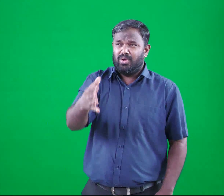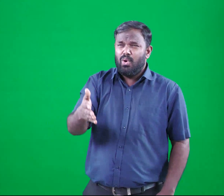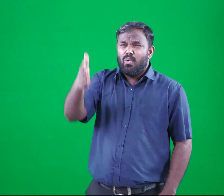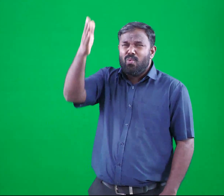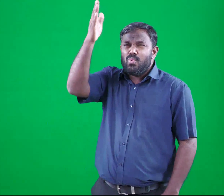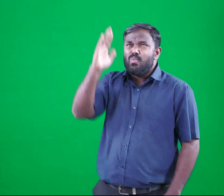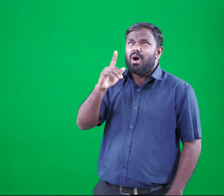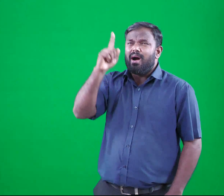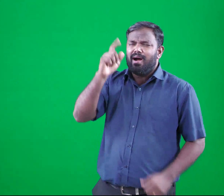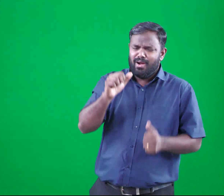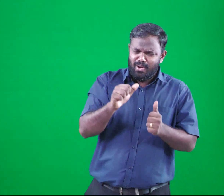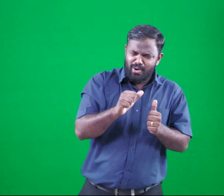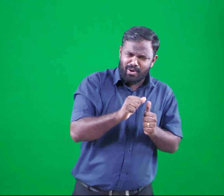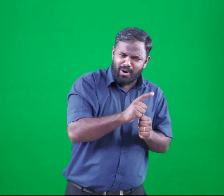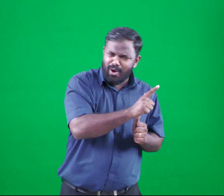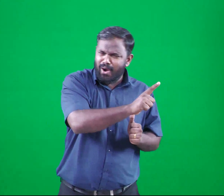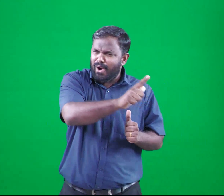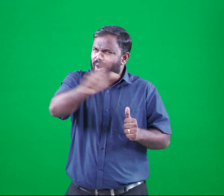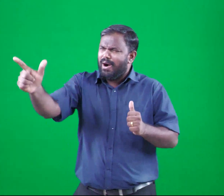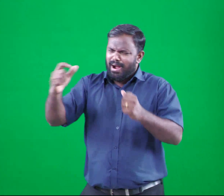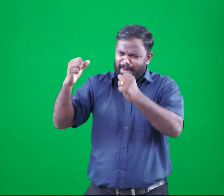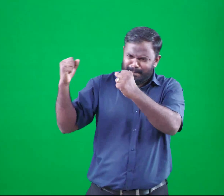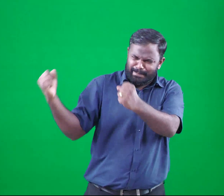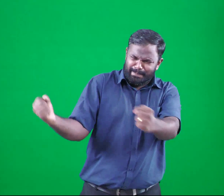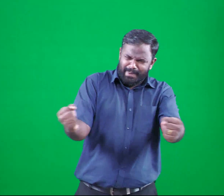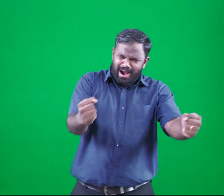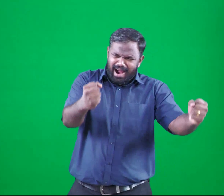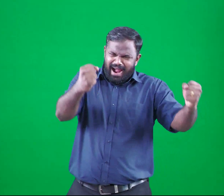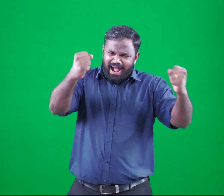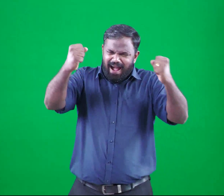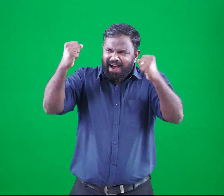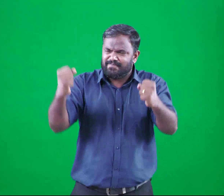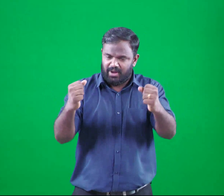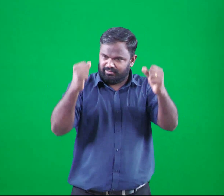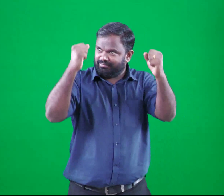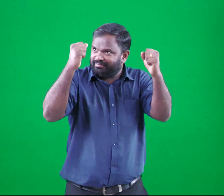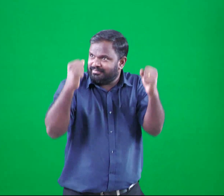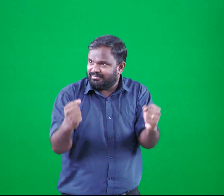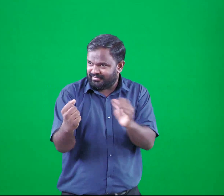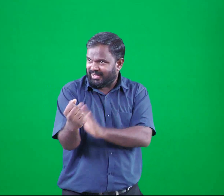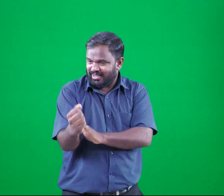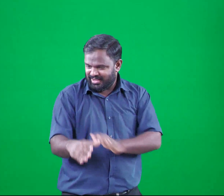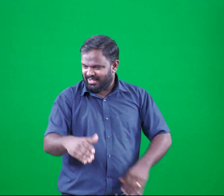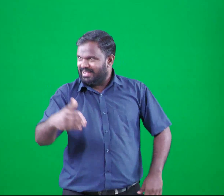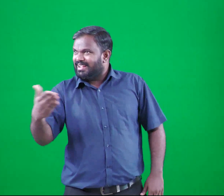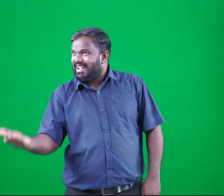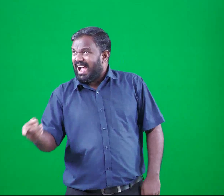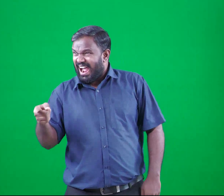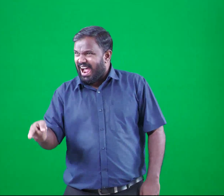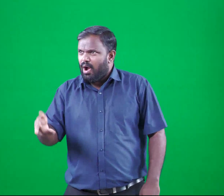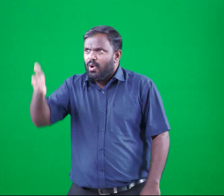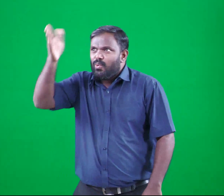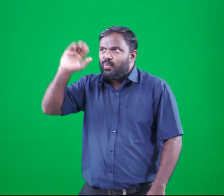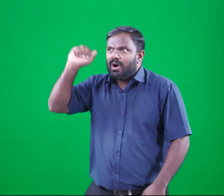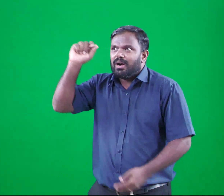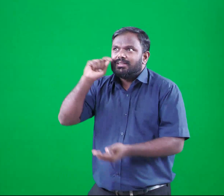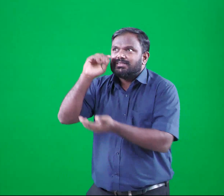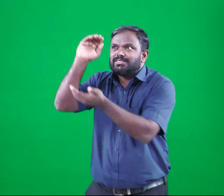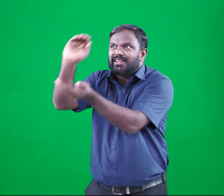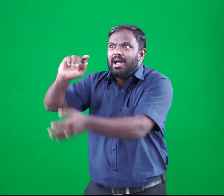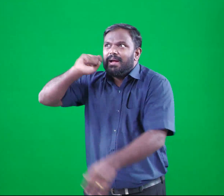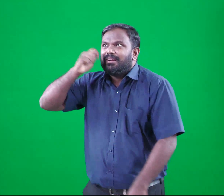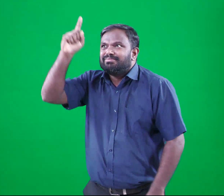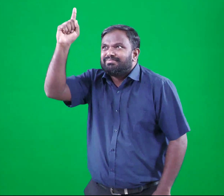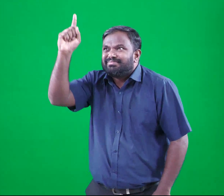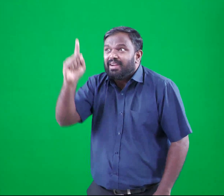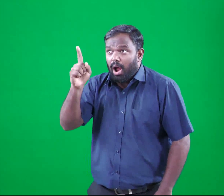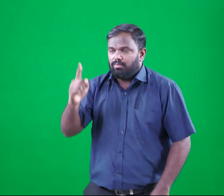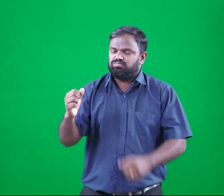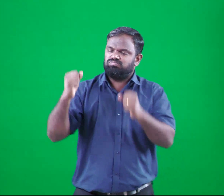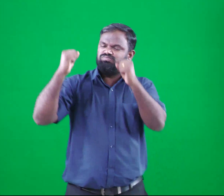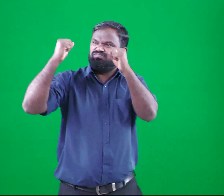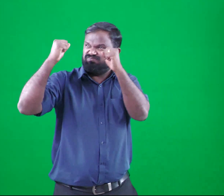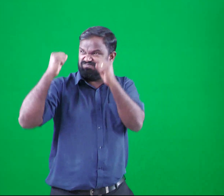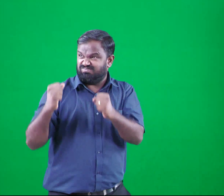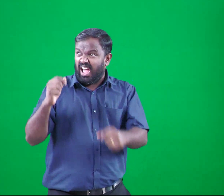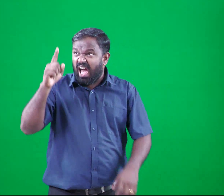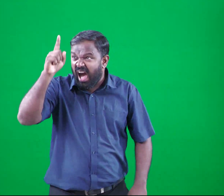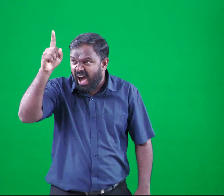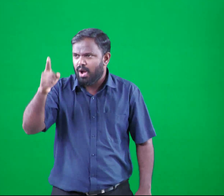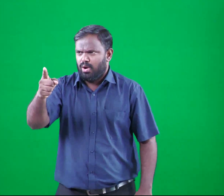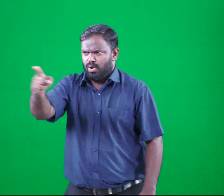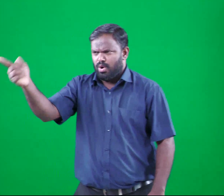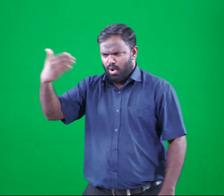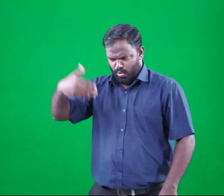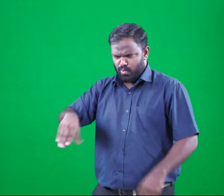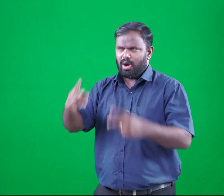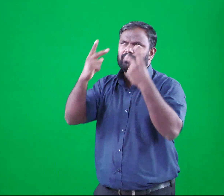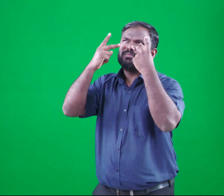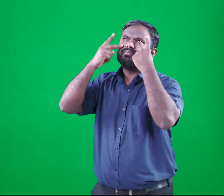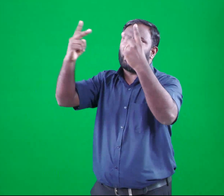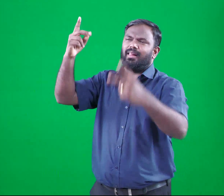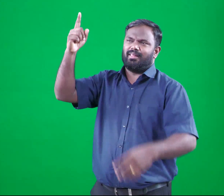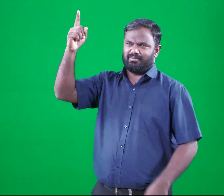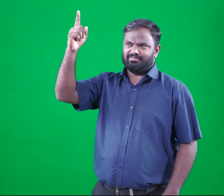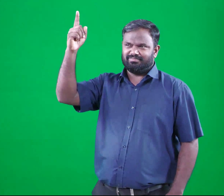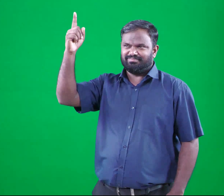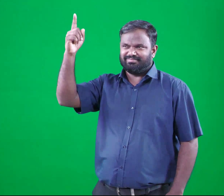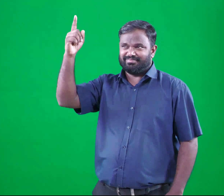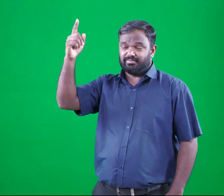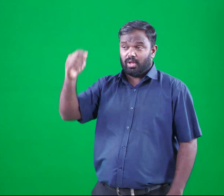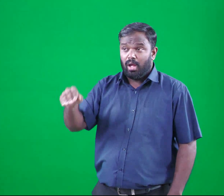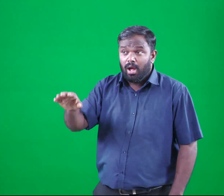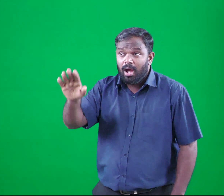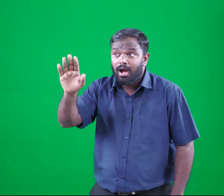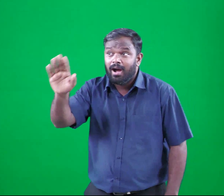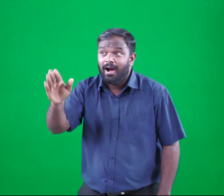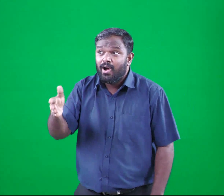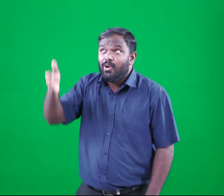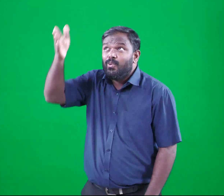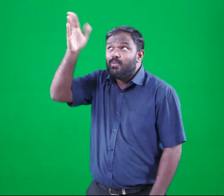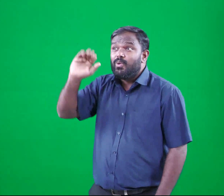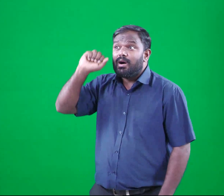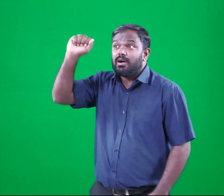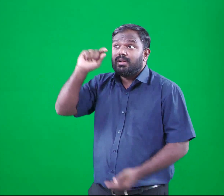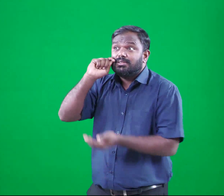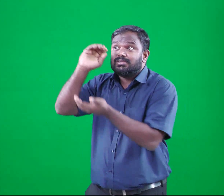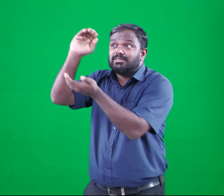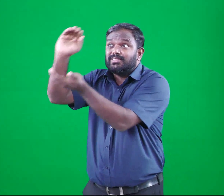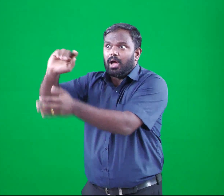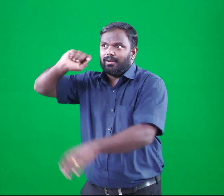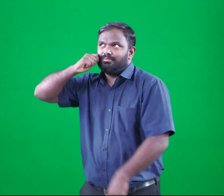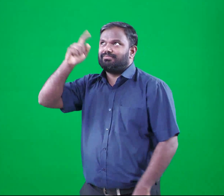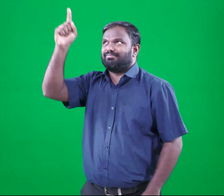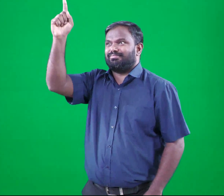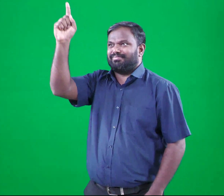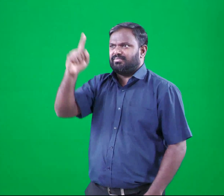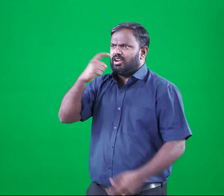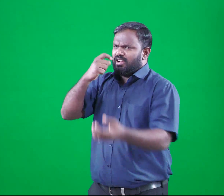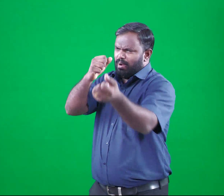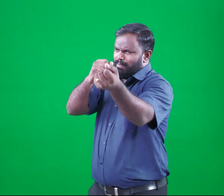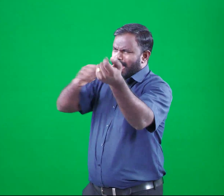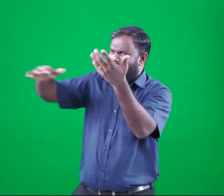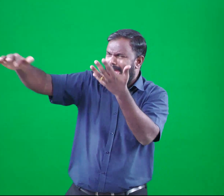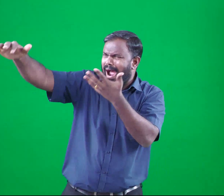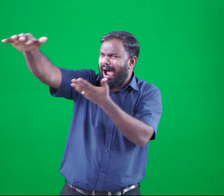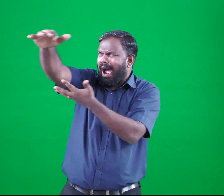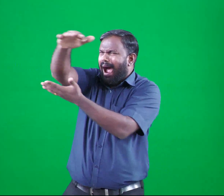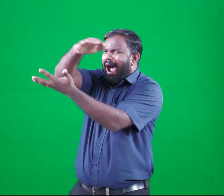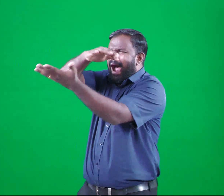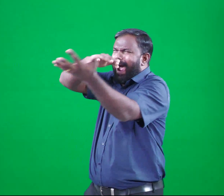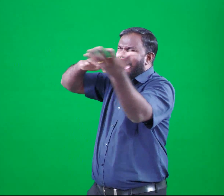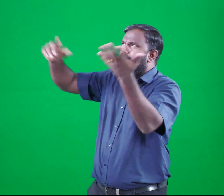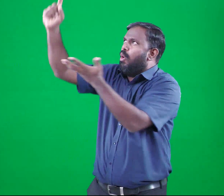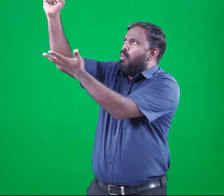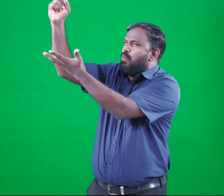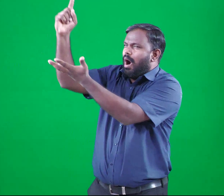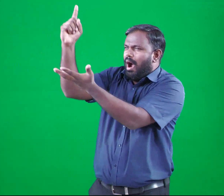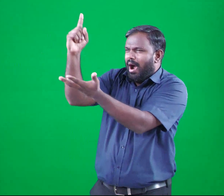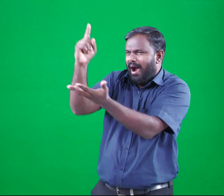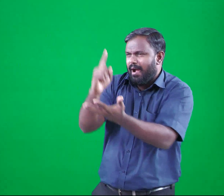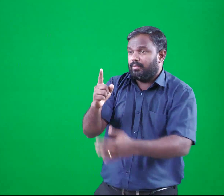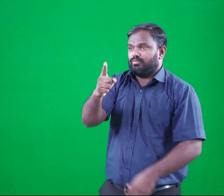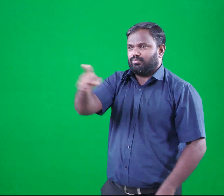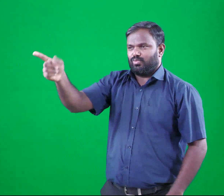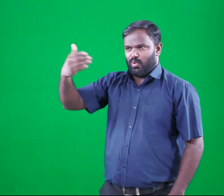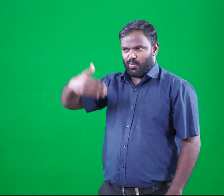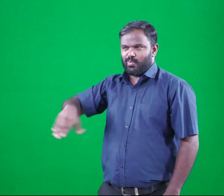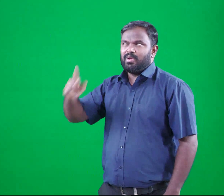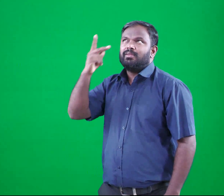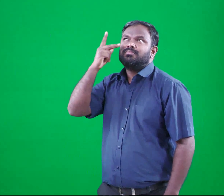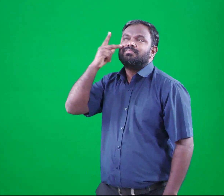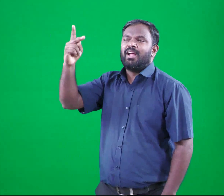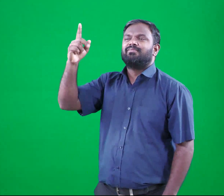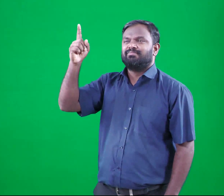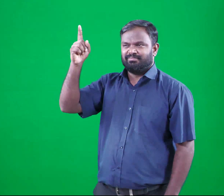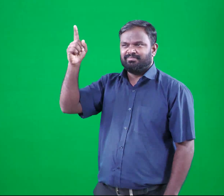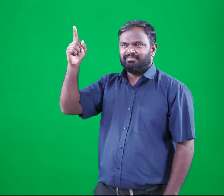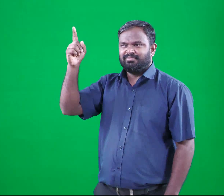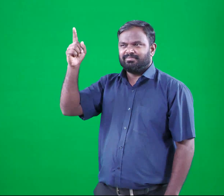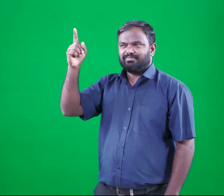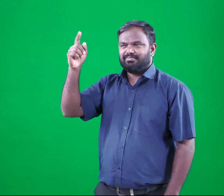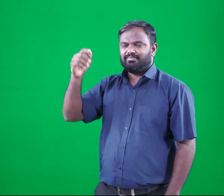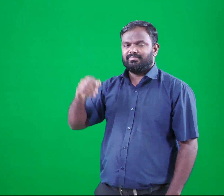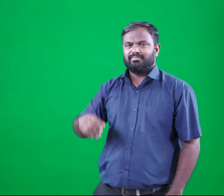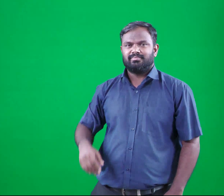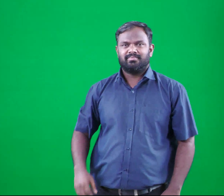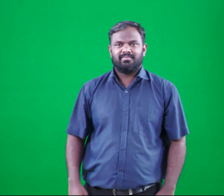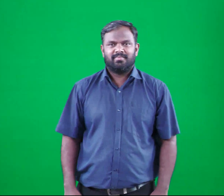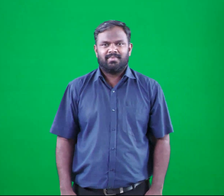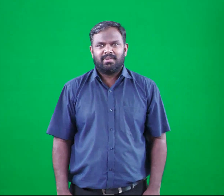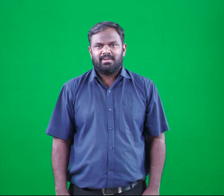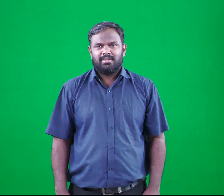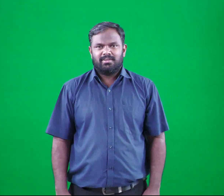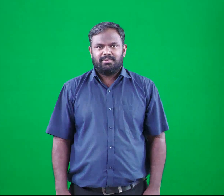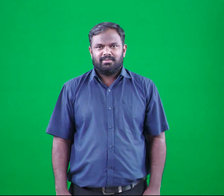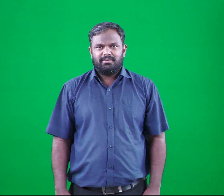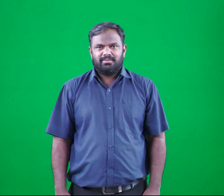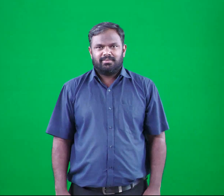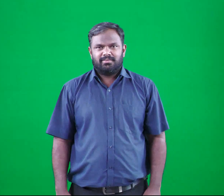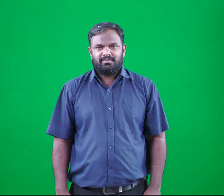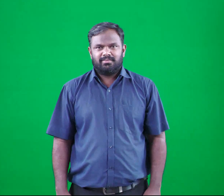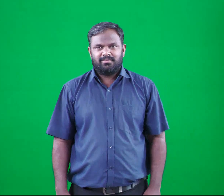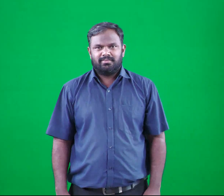"I am," said Jesus, "and you will see the Son of Man sitting at the right hand of Power and coming with the clouds of heaven."